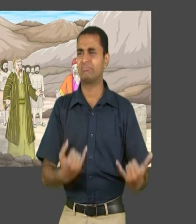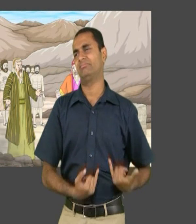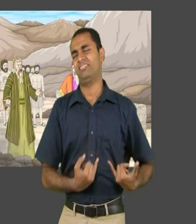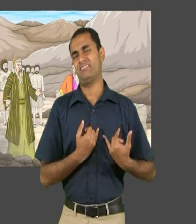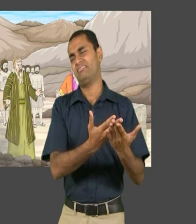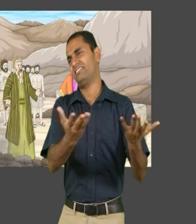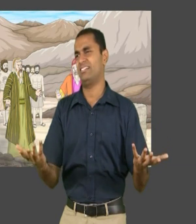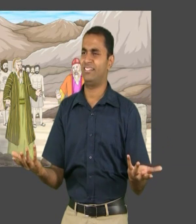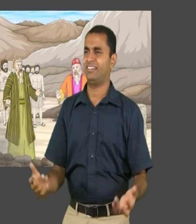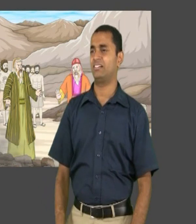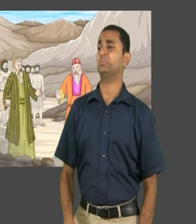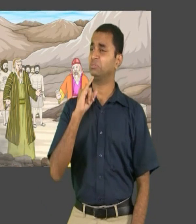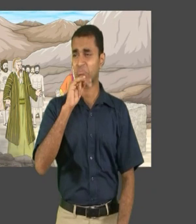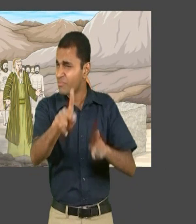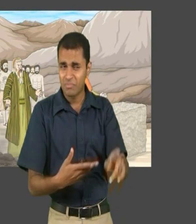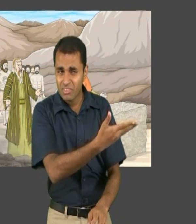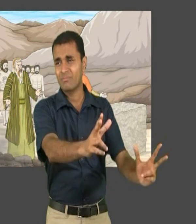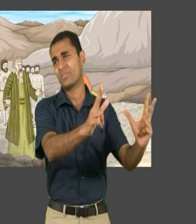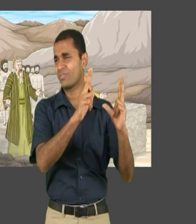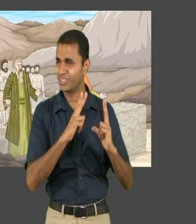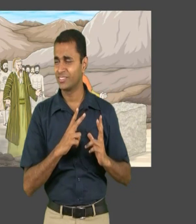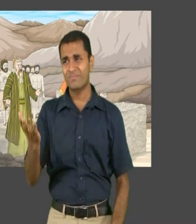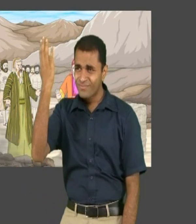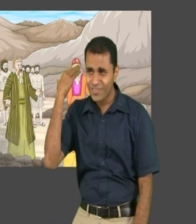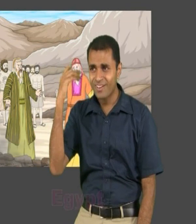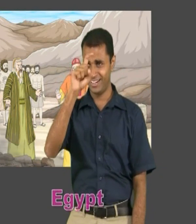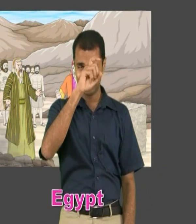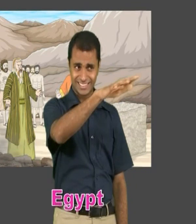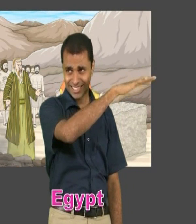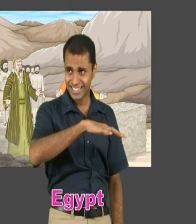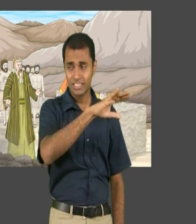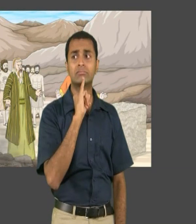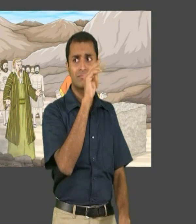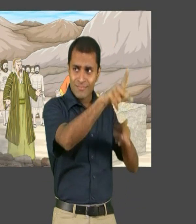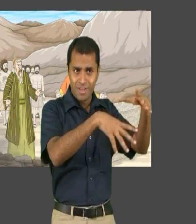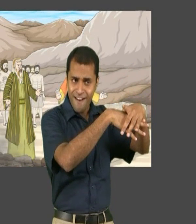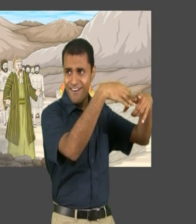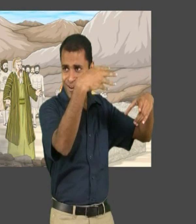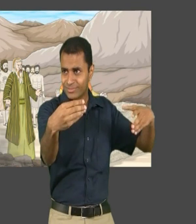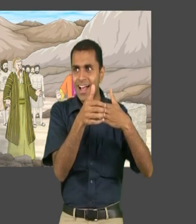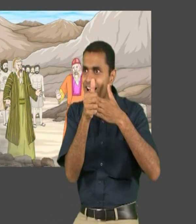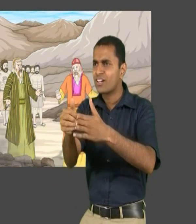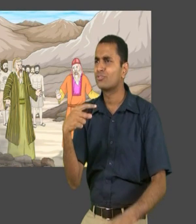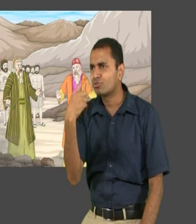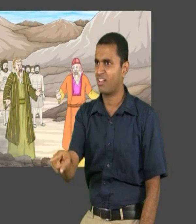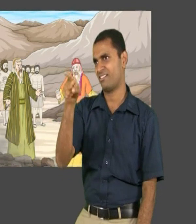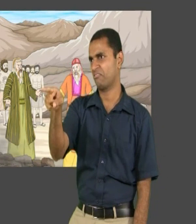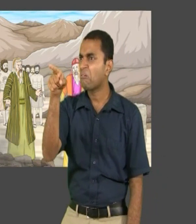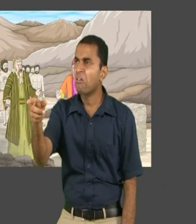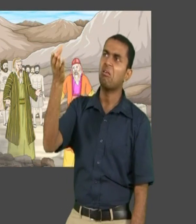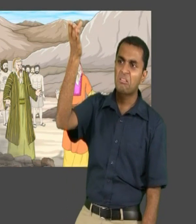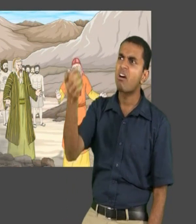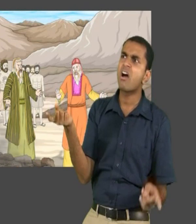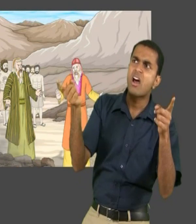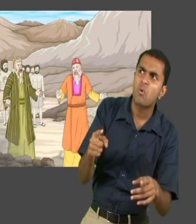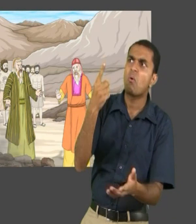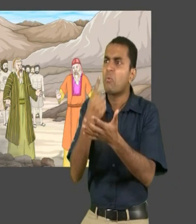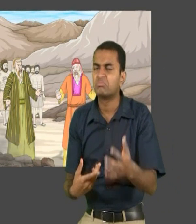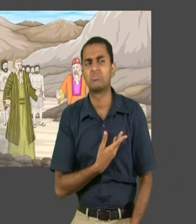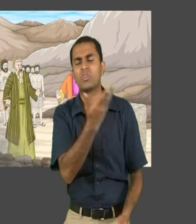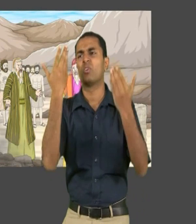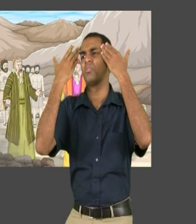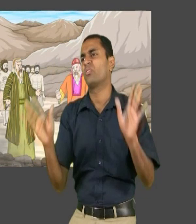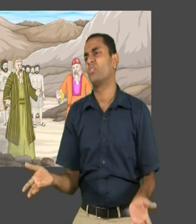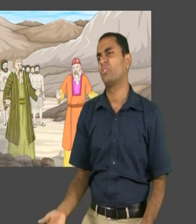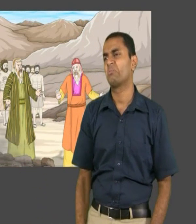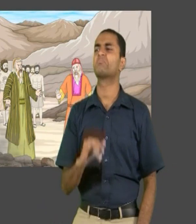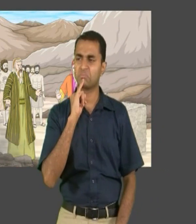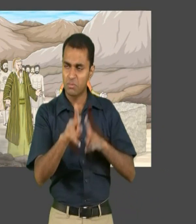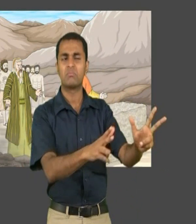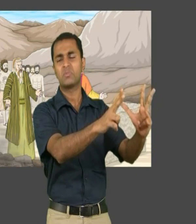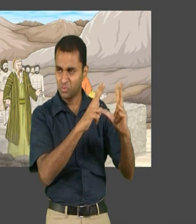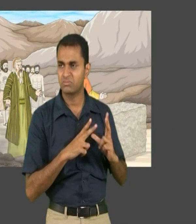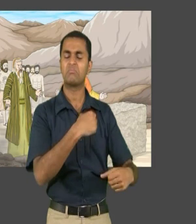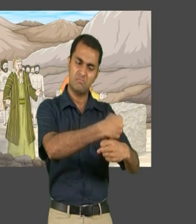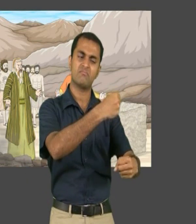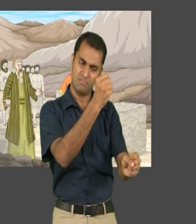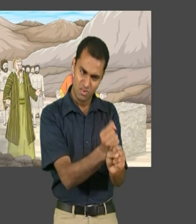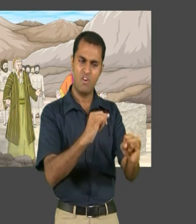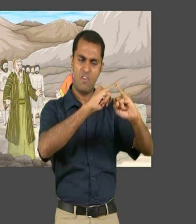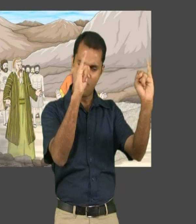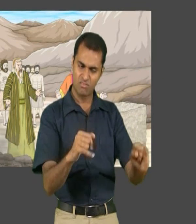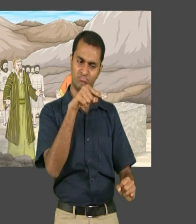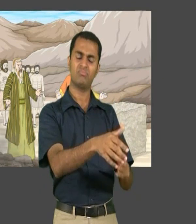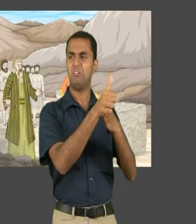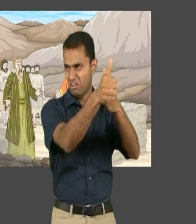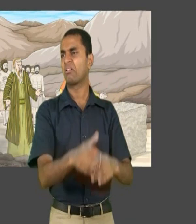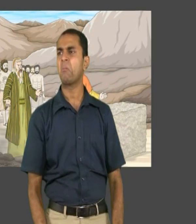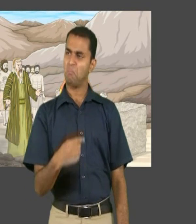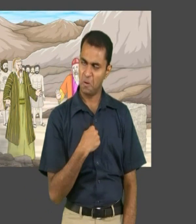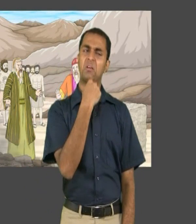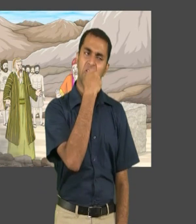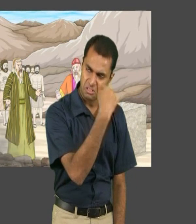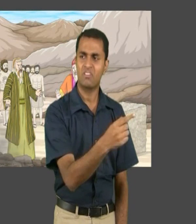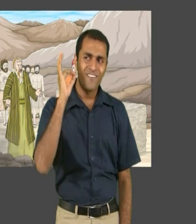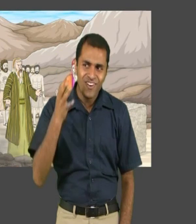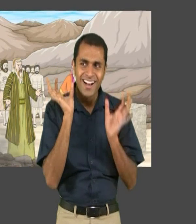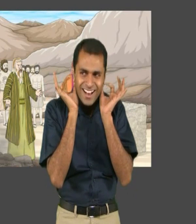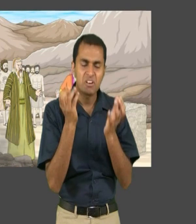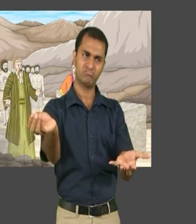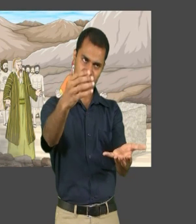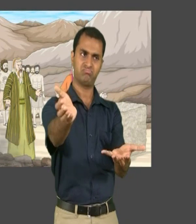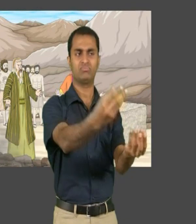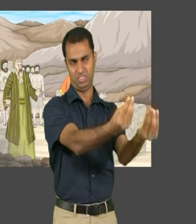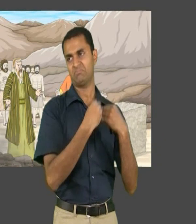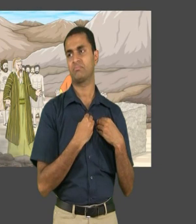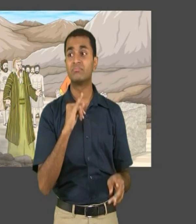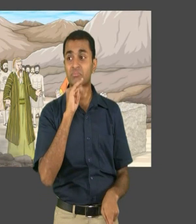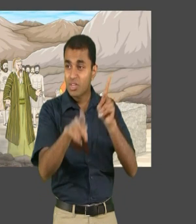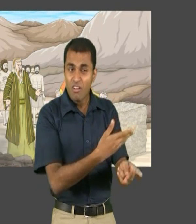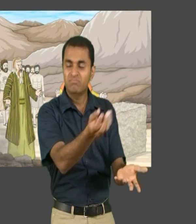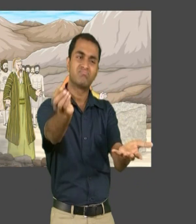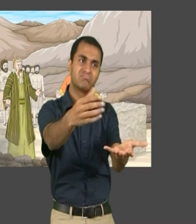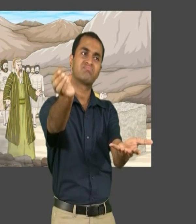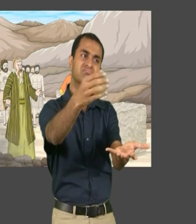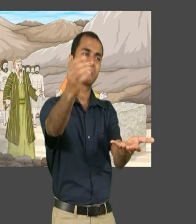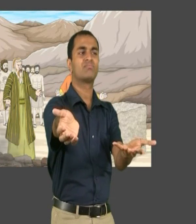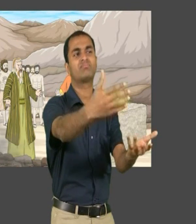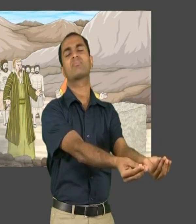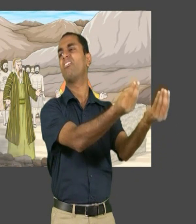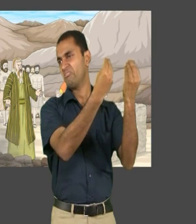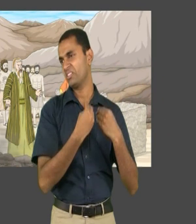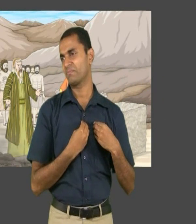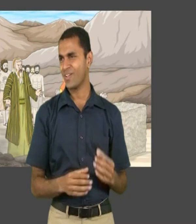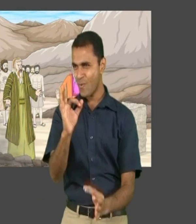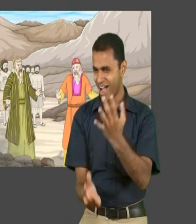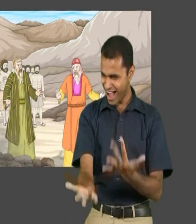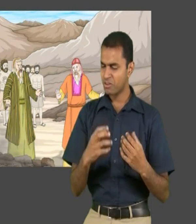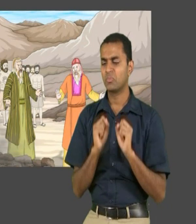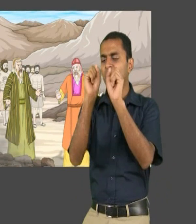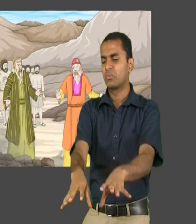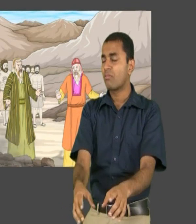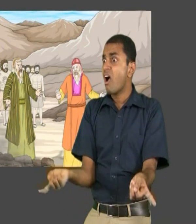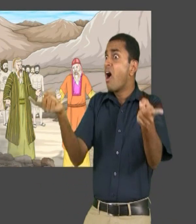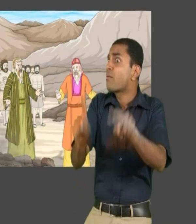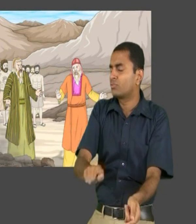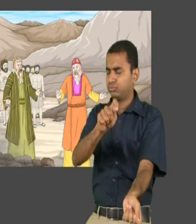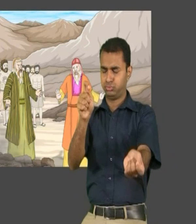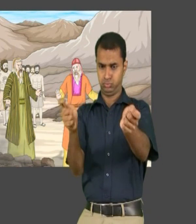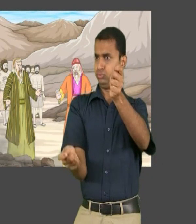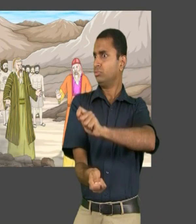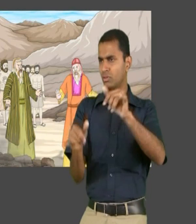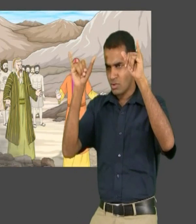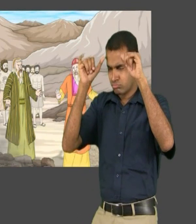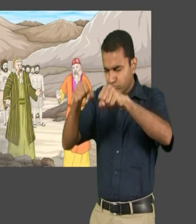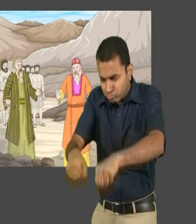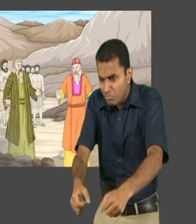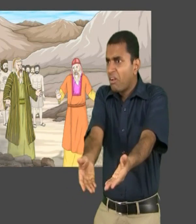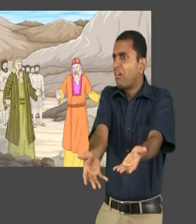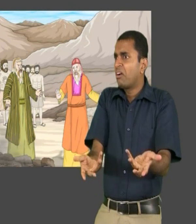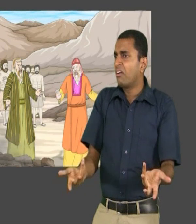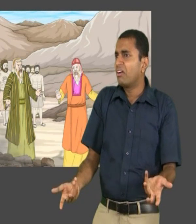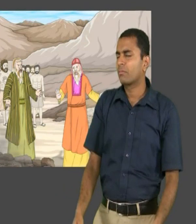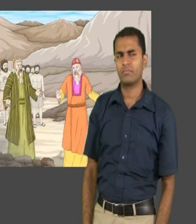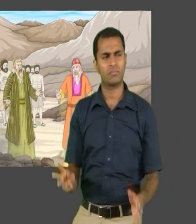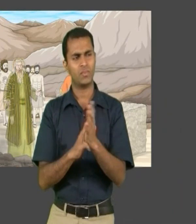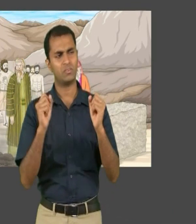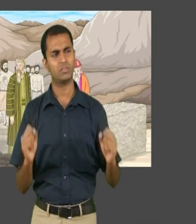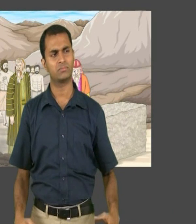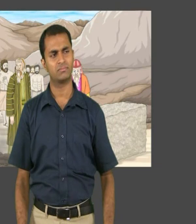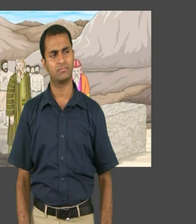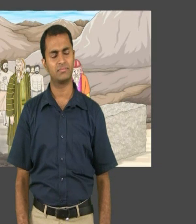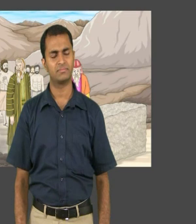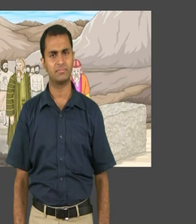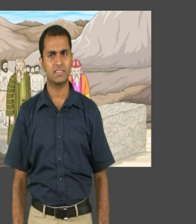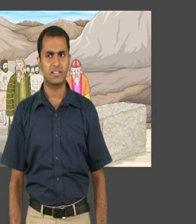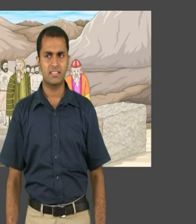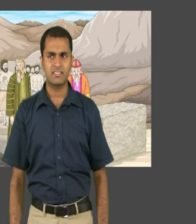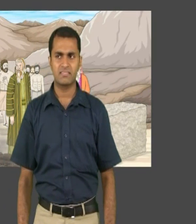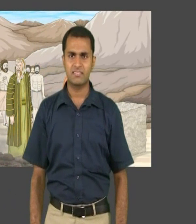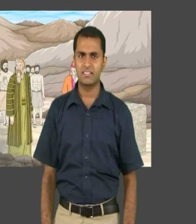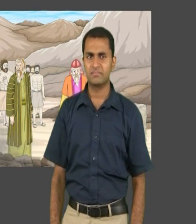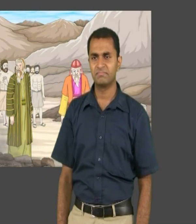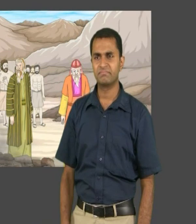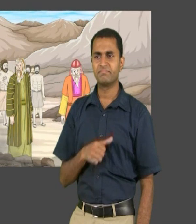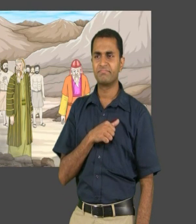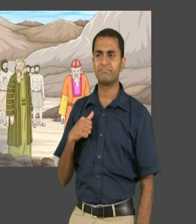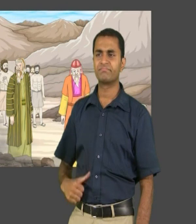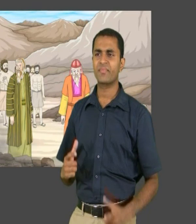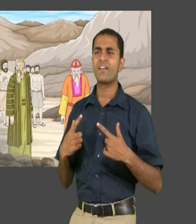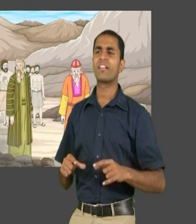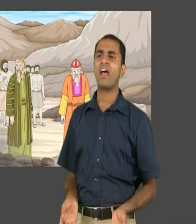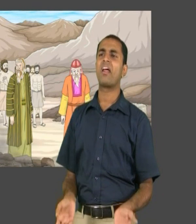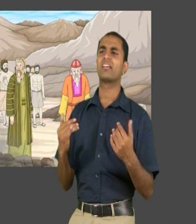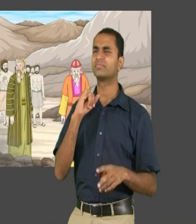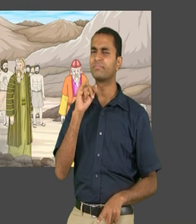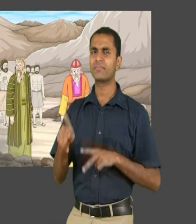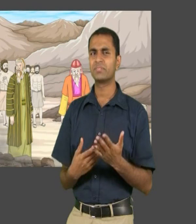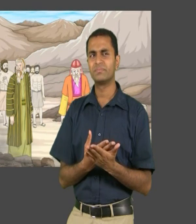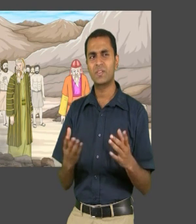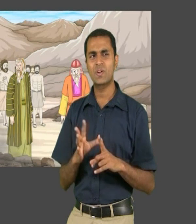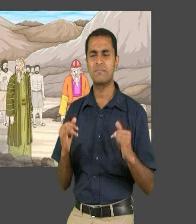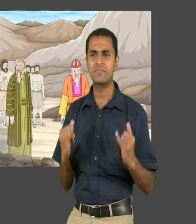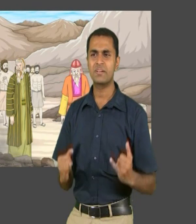As for this Moses who brought us up out of the land of Egypt, we do not know what has happened to him!’ So I said to them, ‘Whoever has gold, let him take it off,’ and they gave it to me. And when I threw it into the fire, out came this calf!”